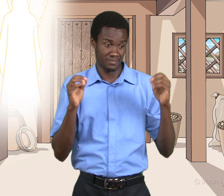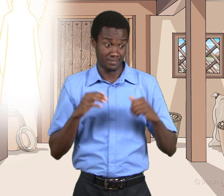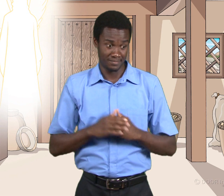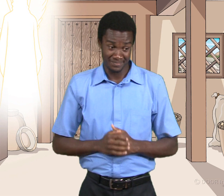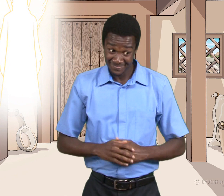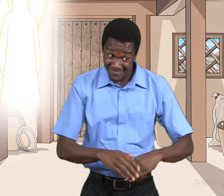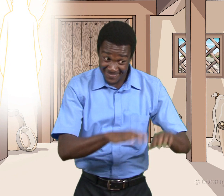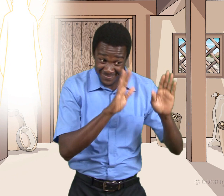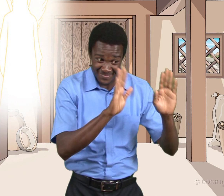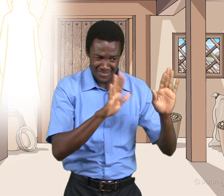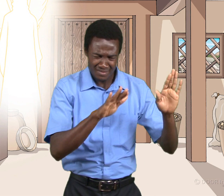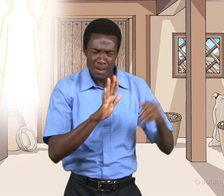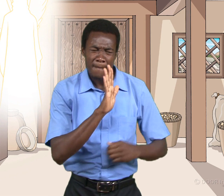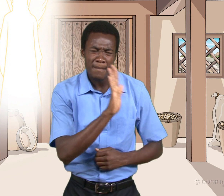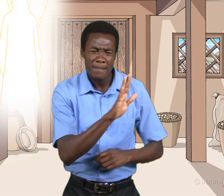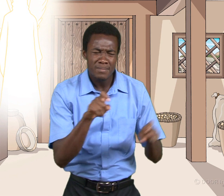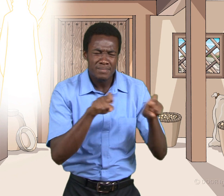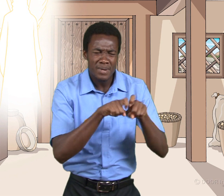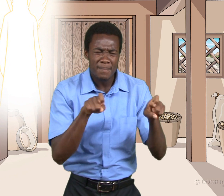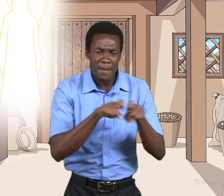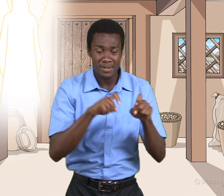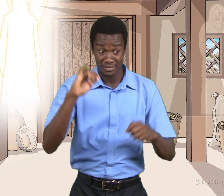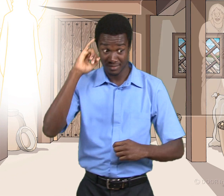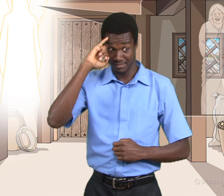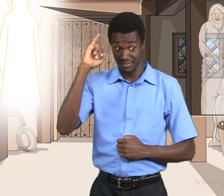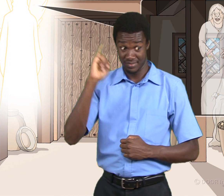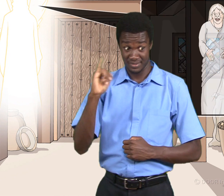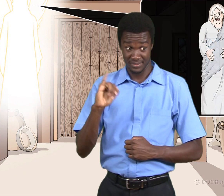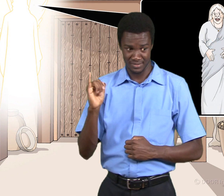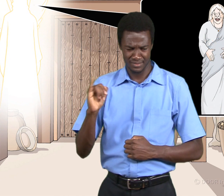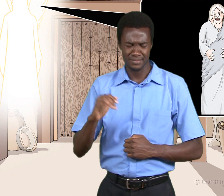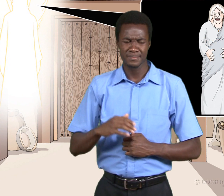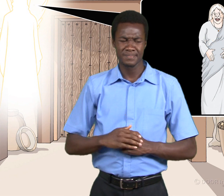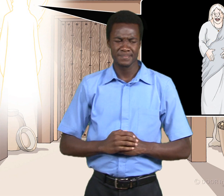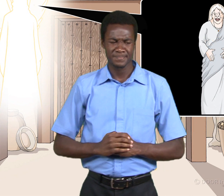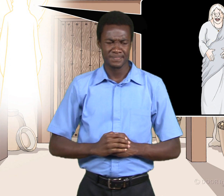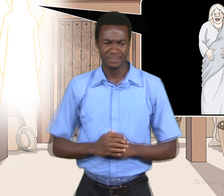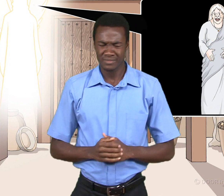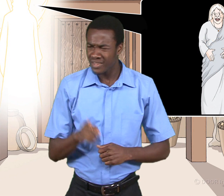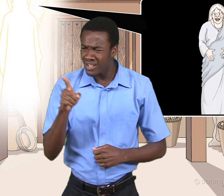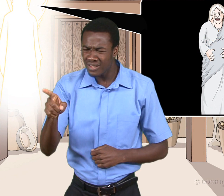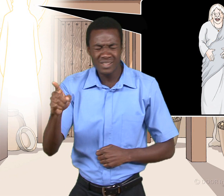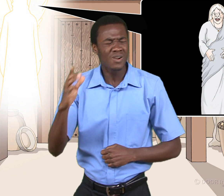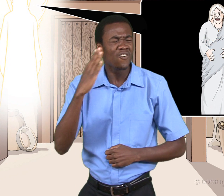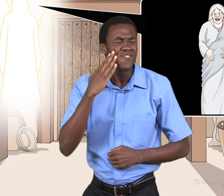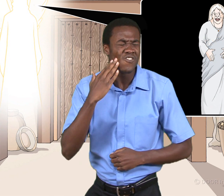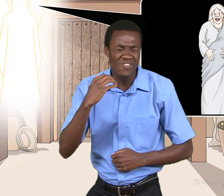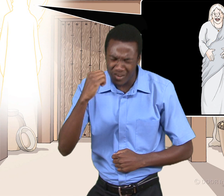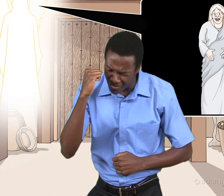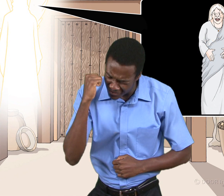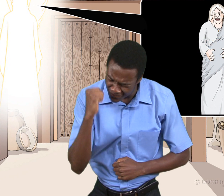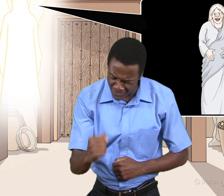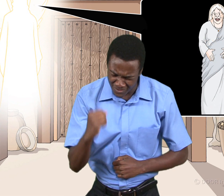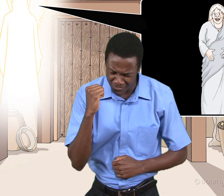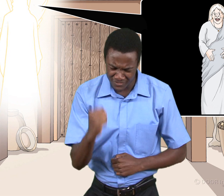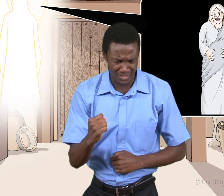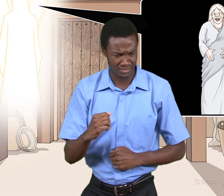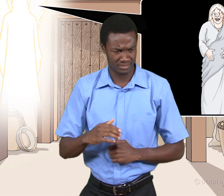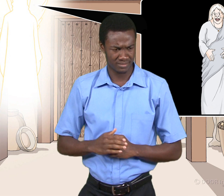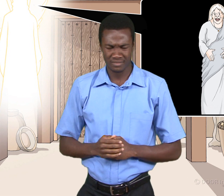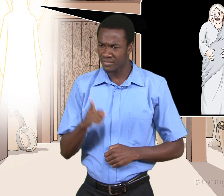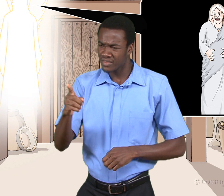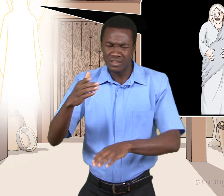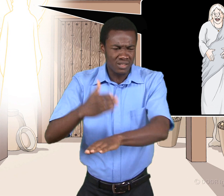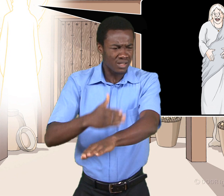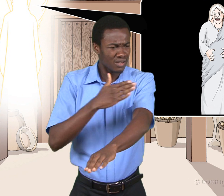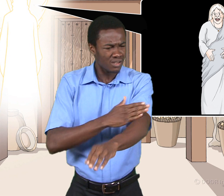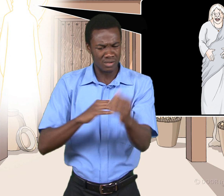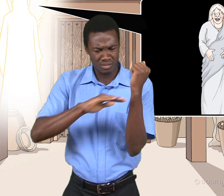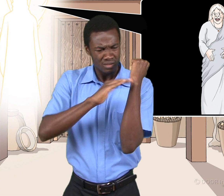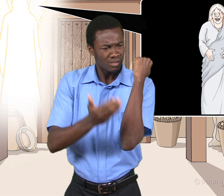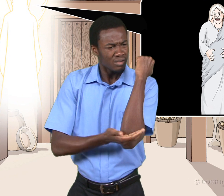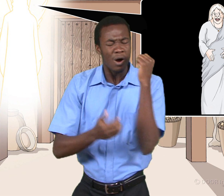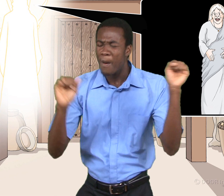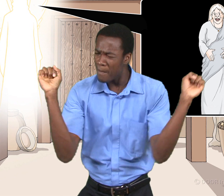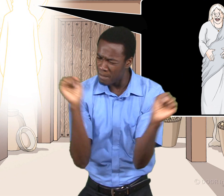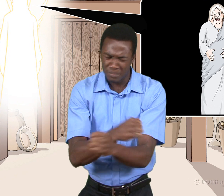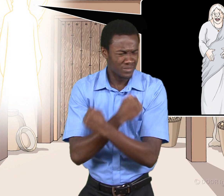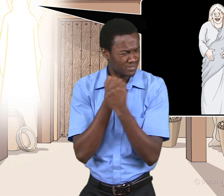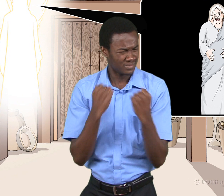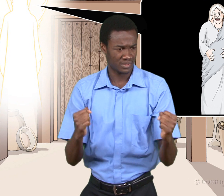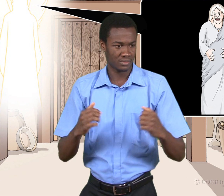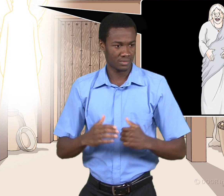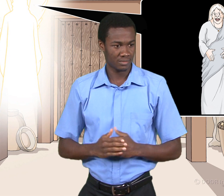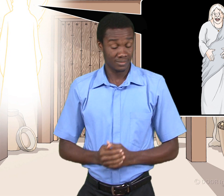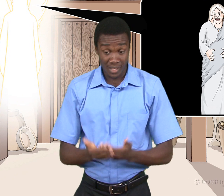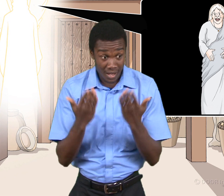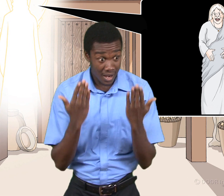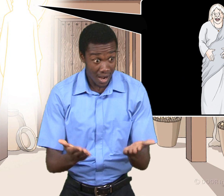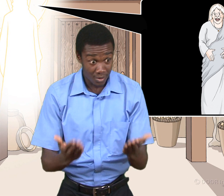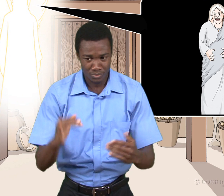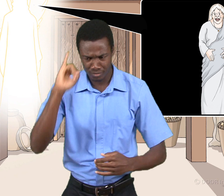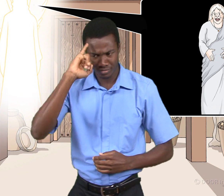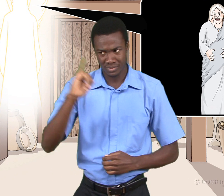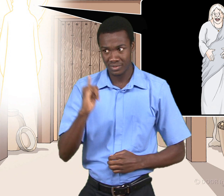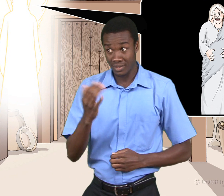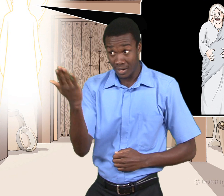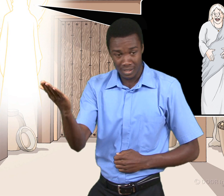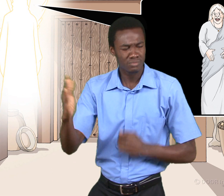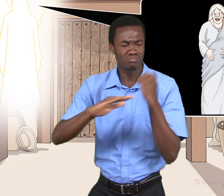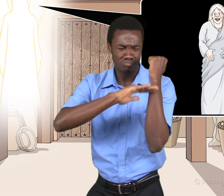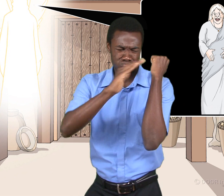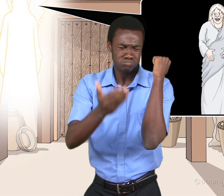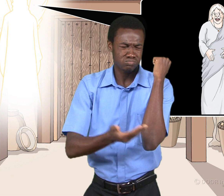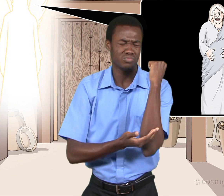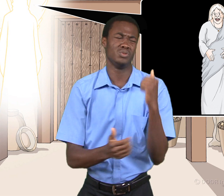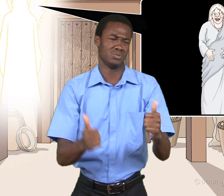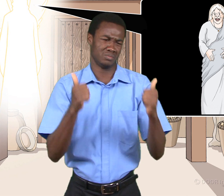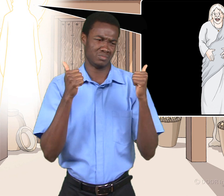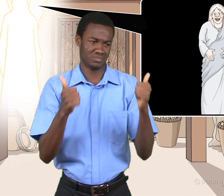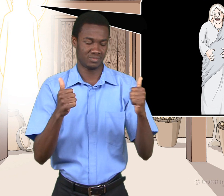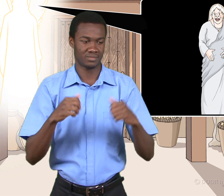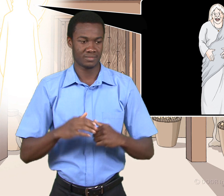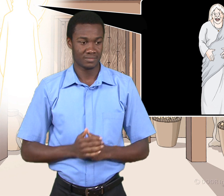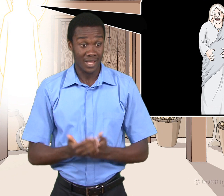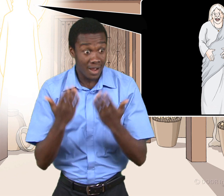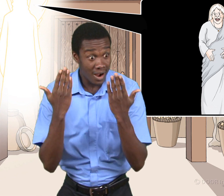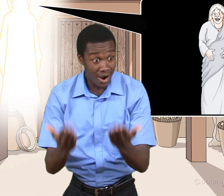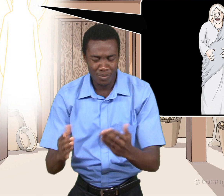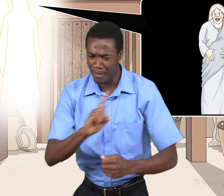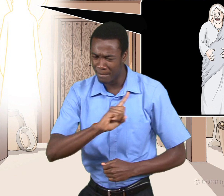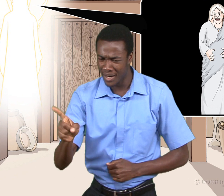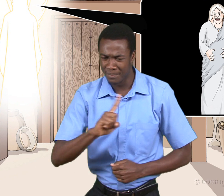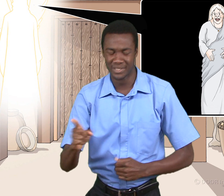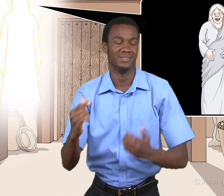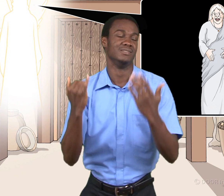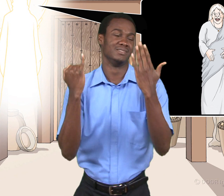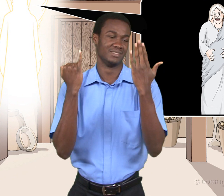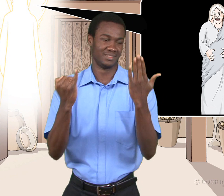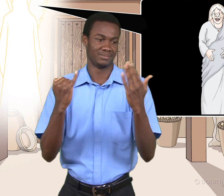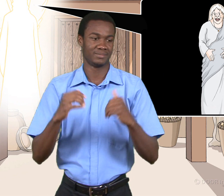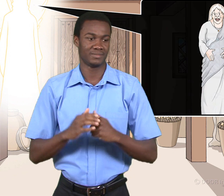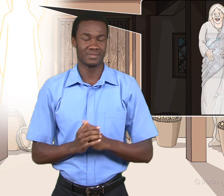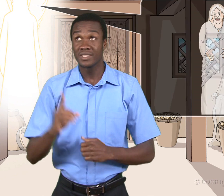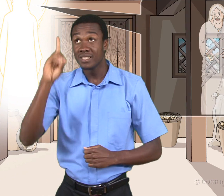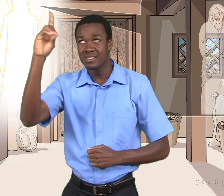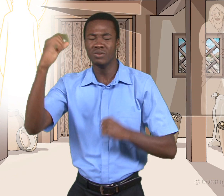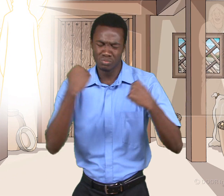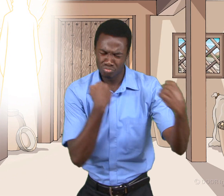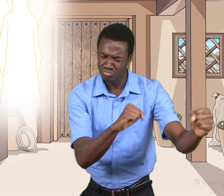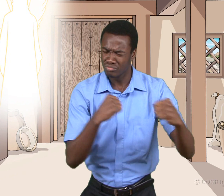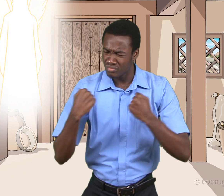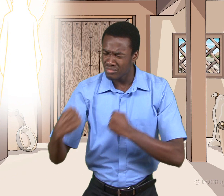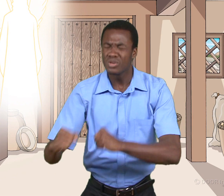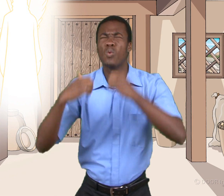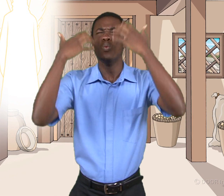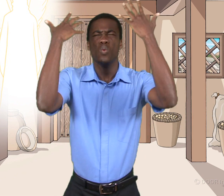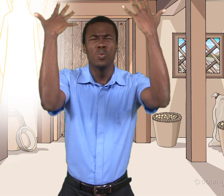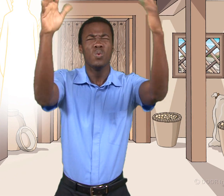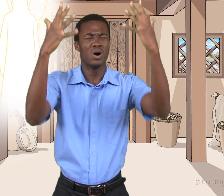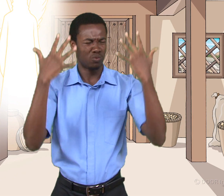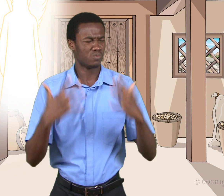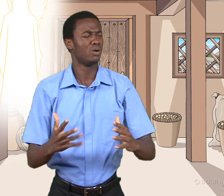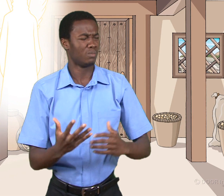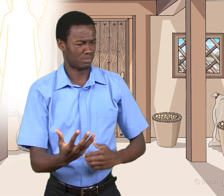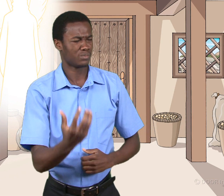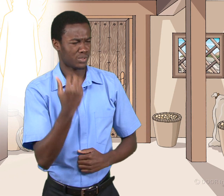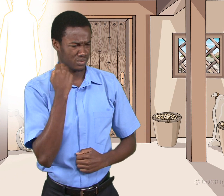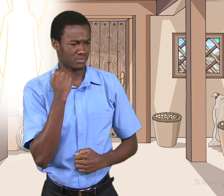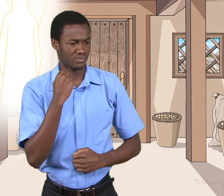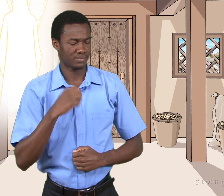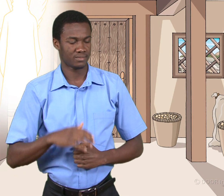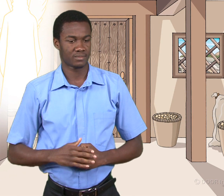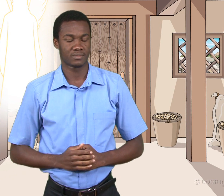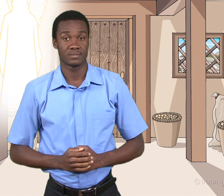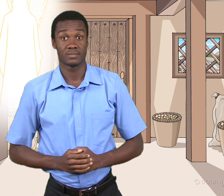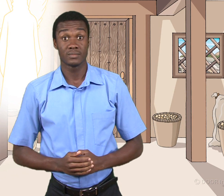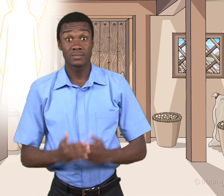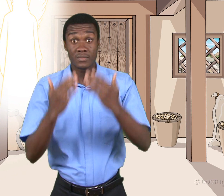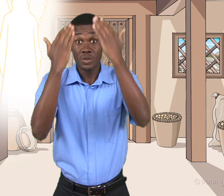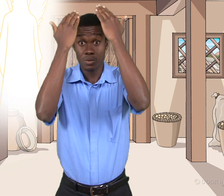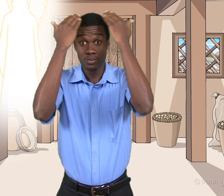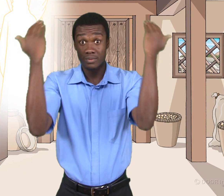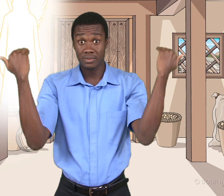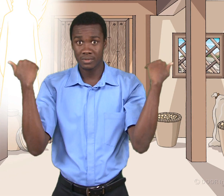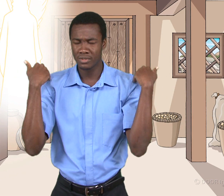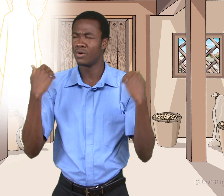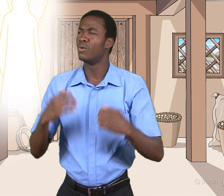Look, even Elizabeth your relative has conceived a son in her old age, and she who was called barren is in her sixth month.